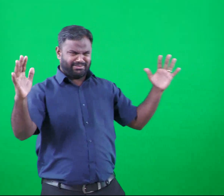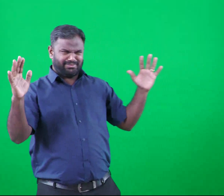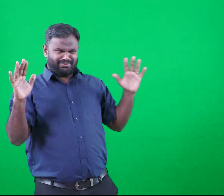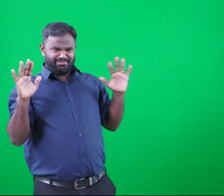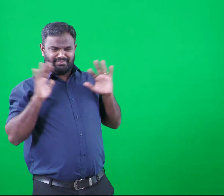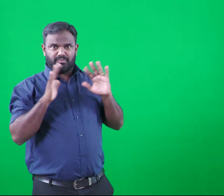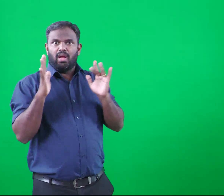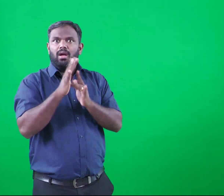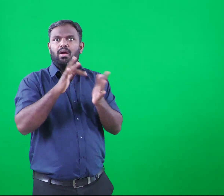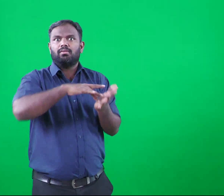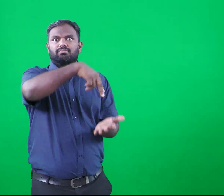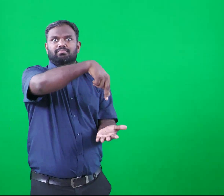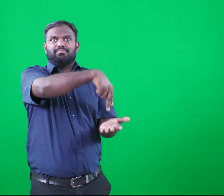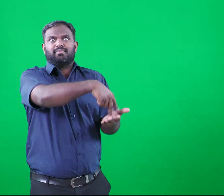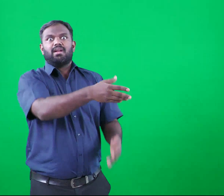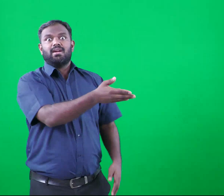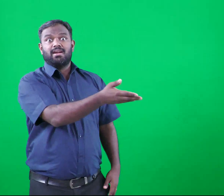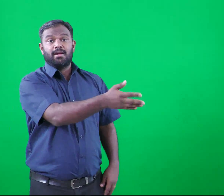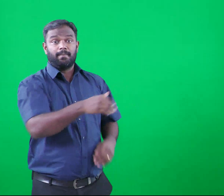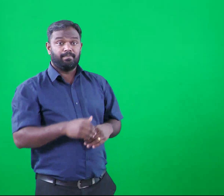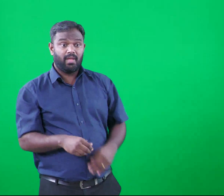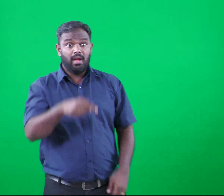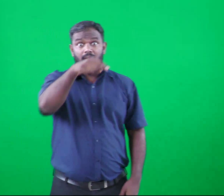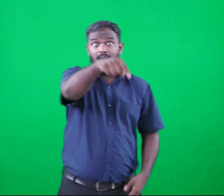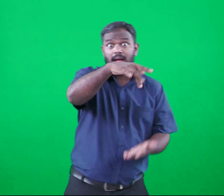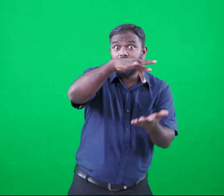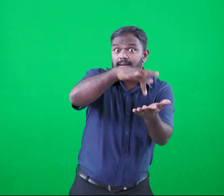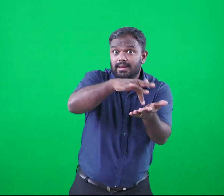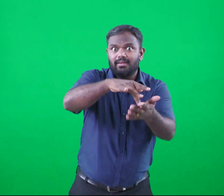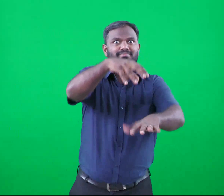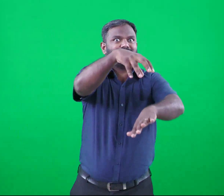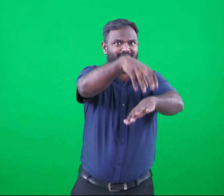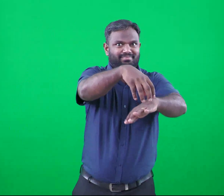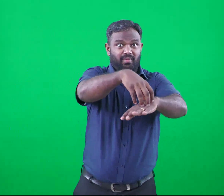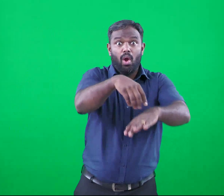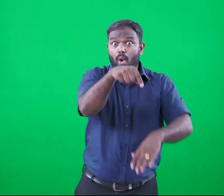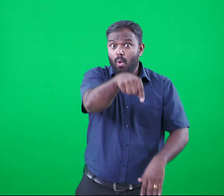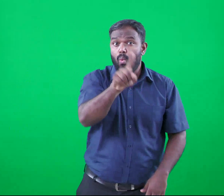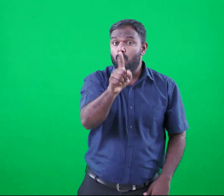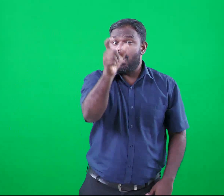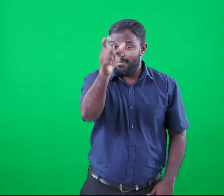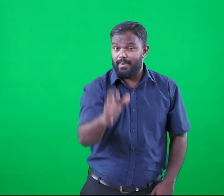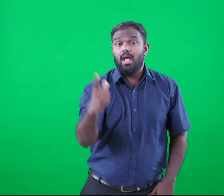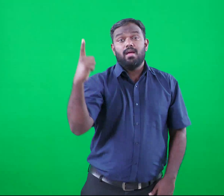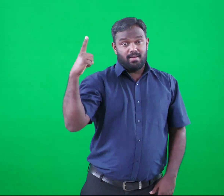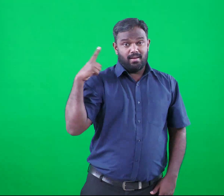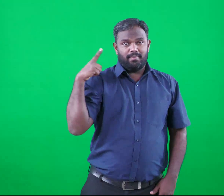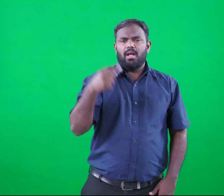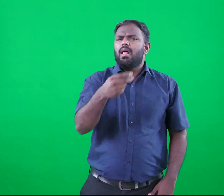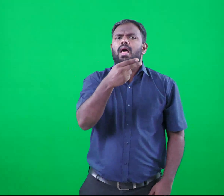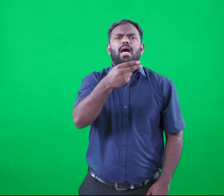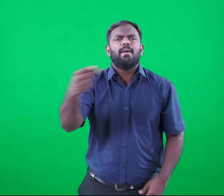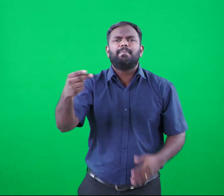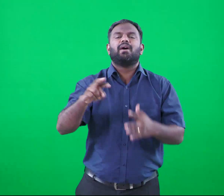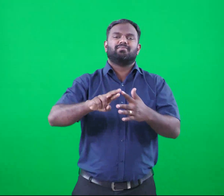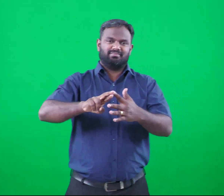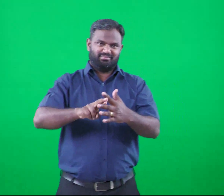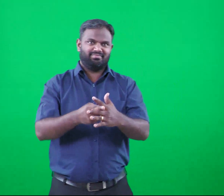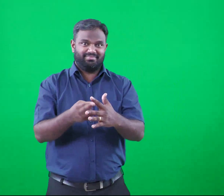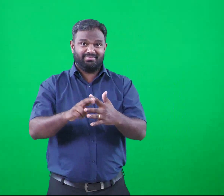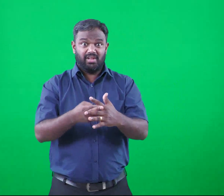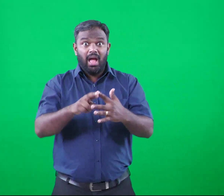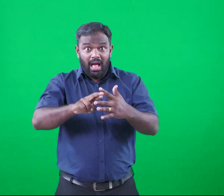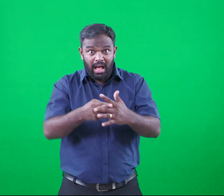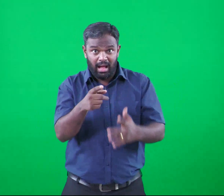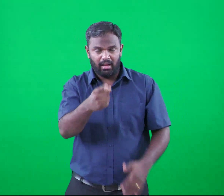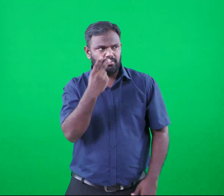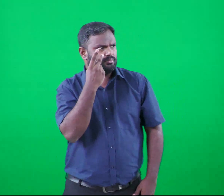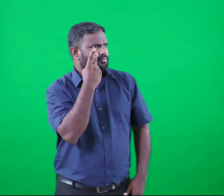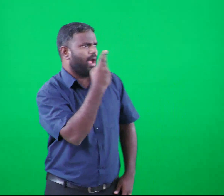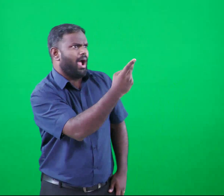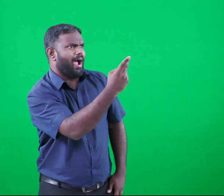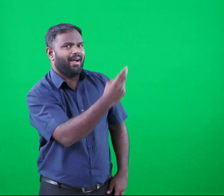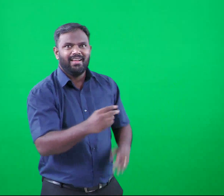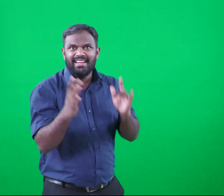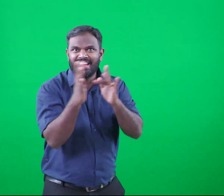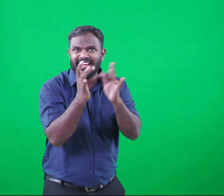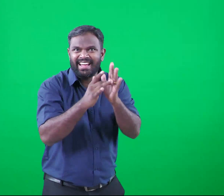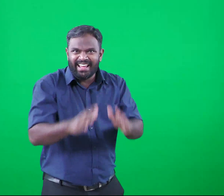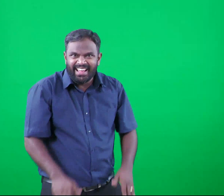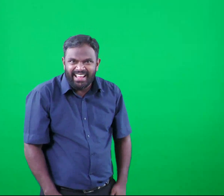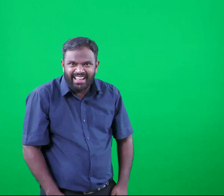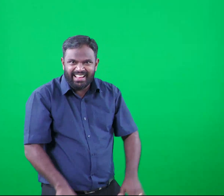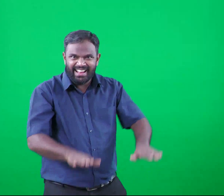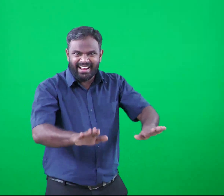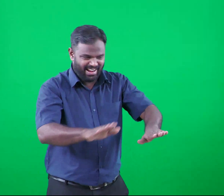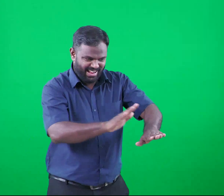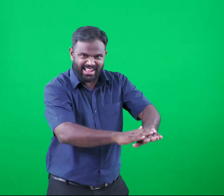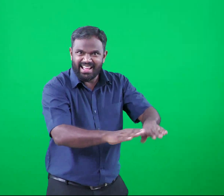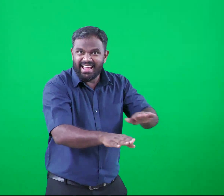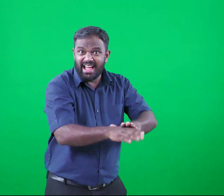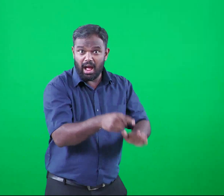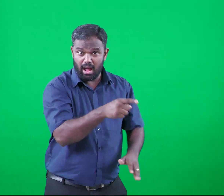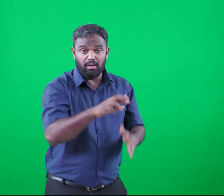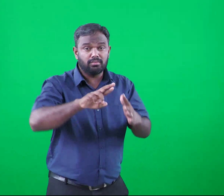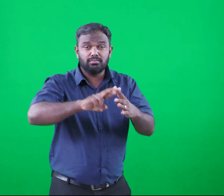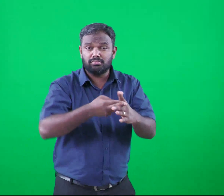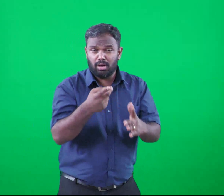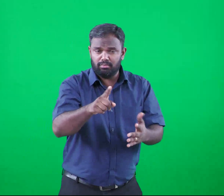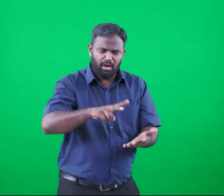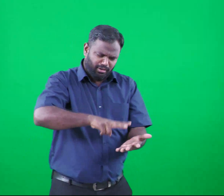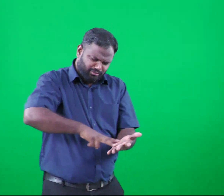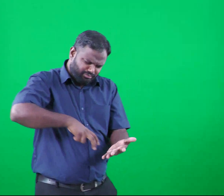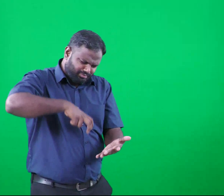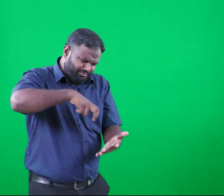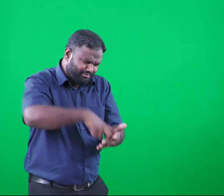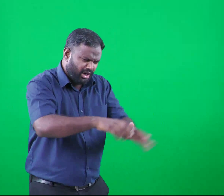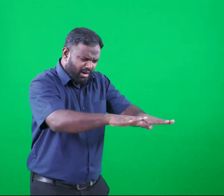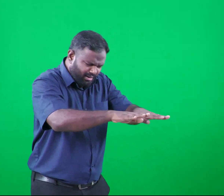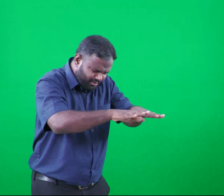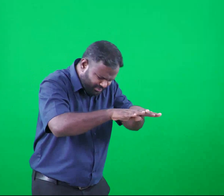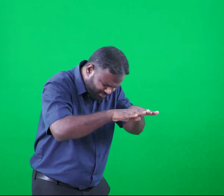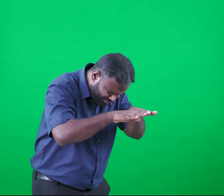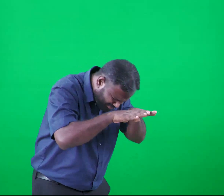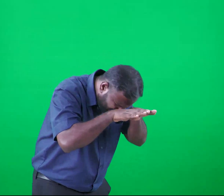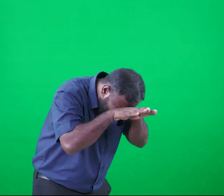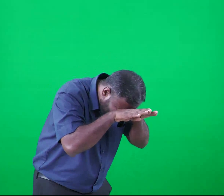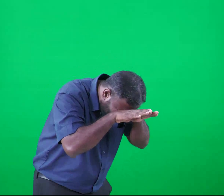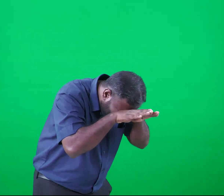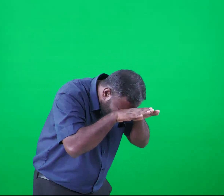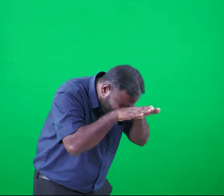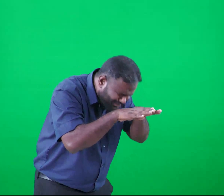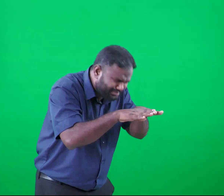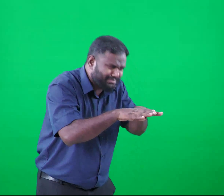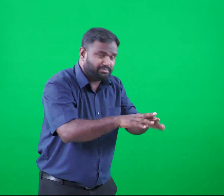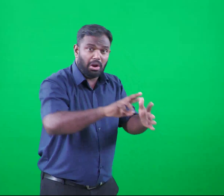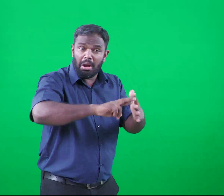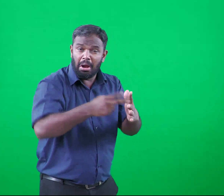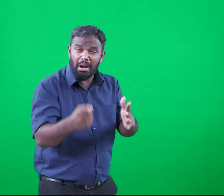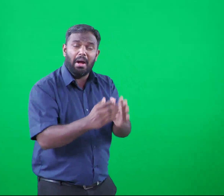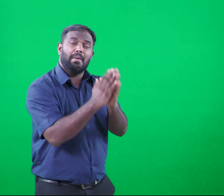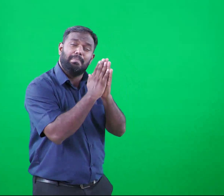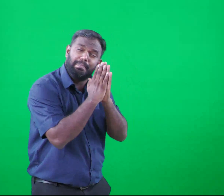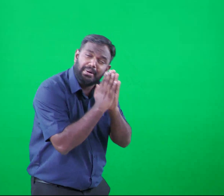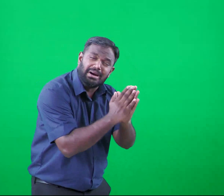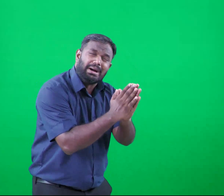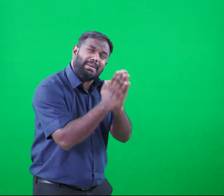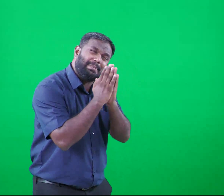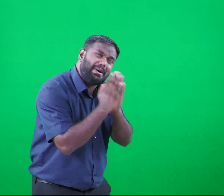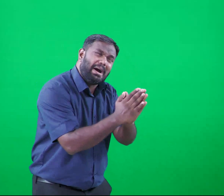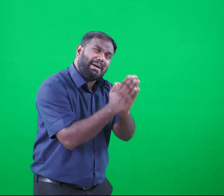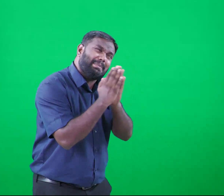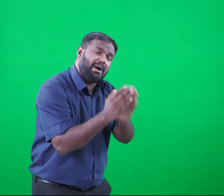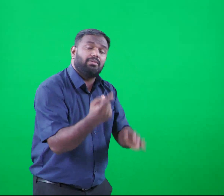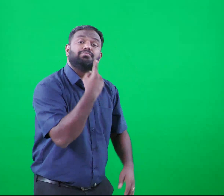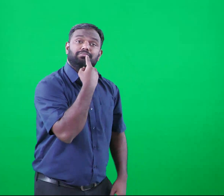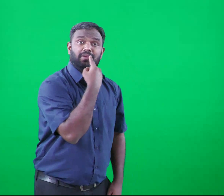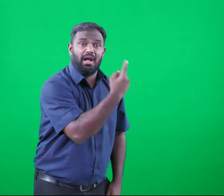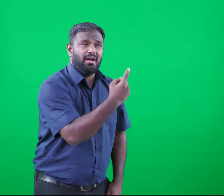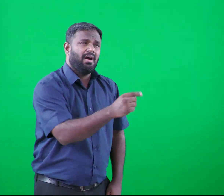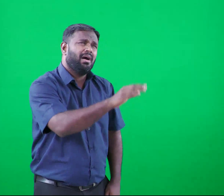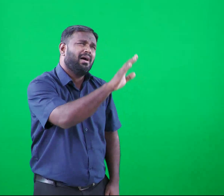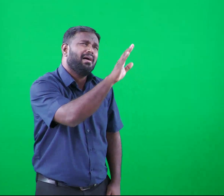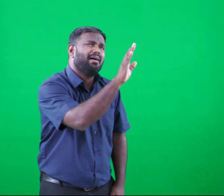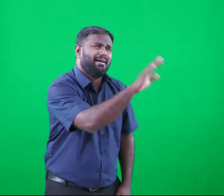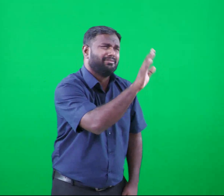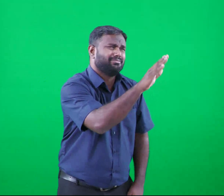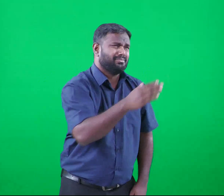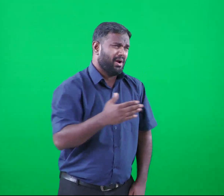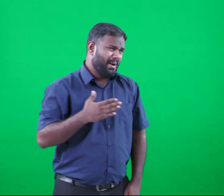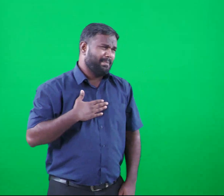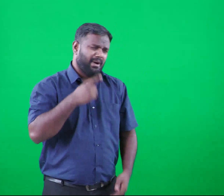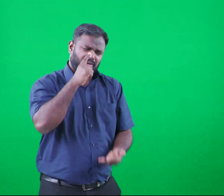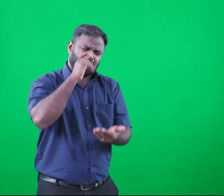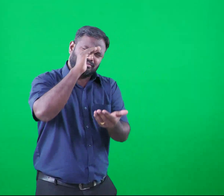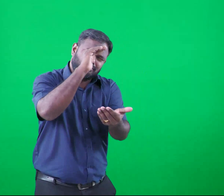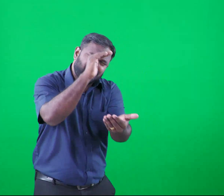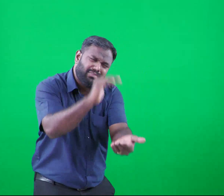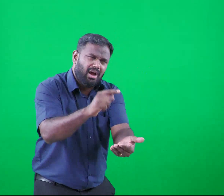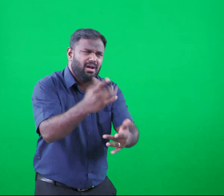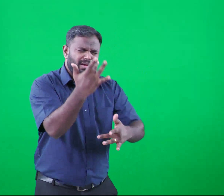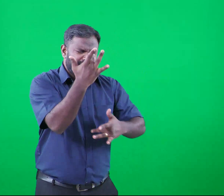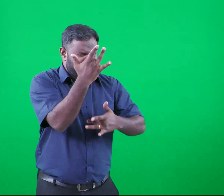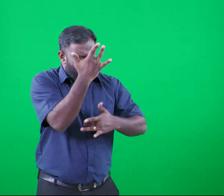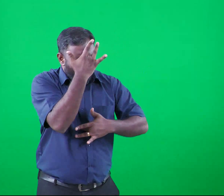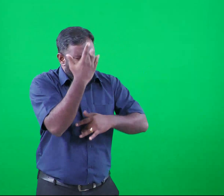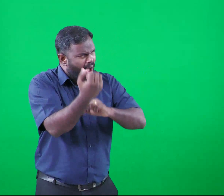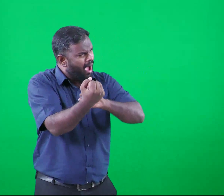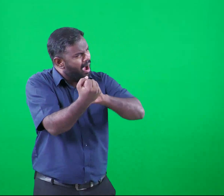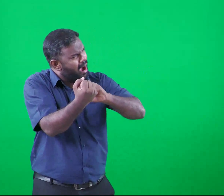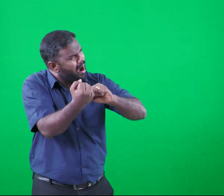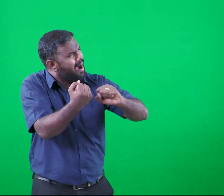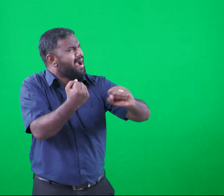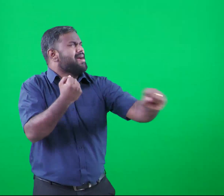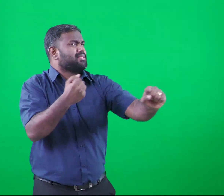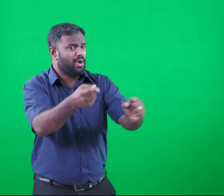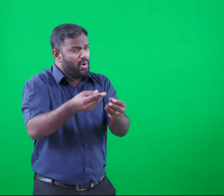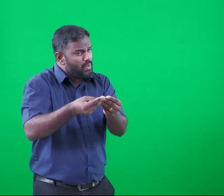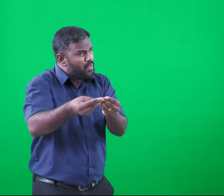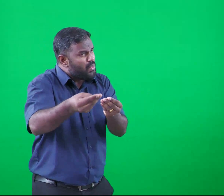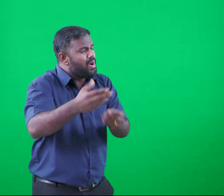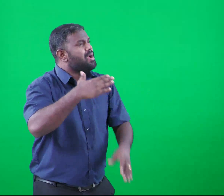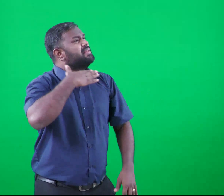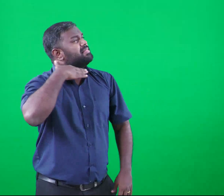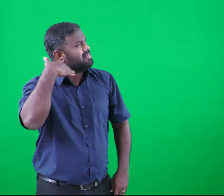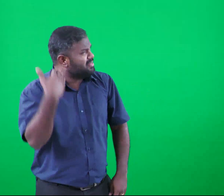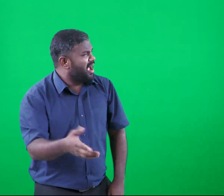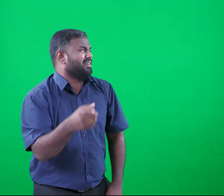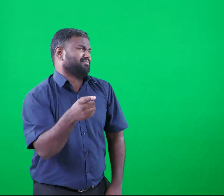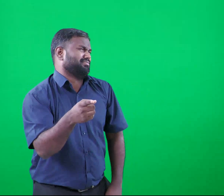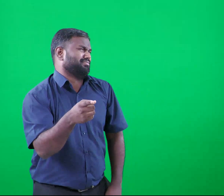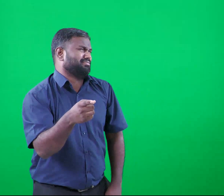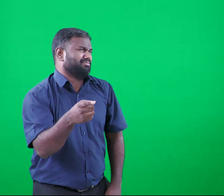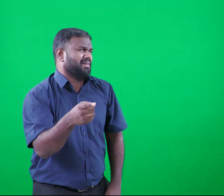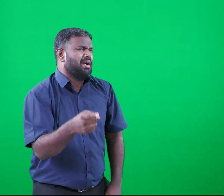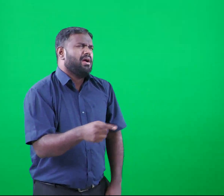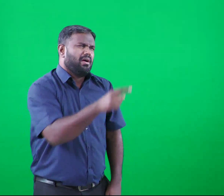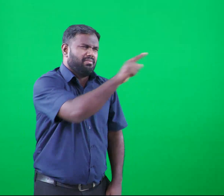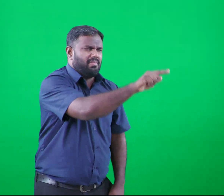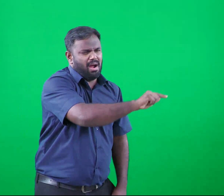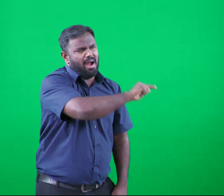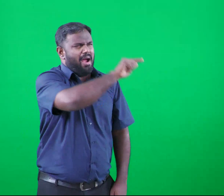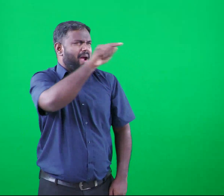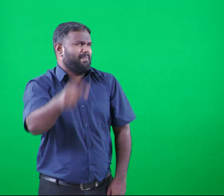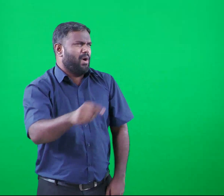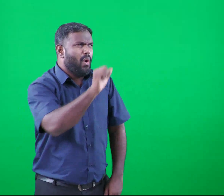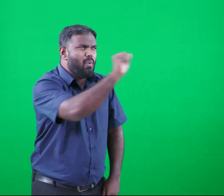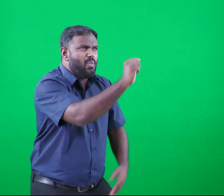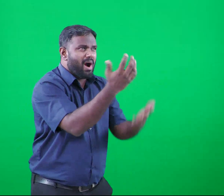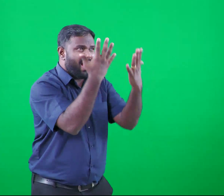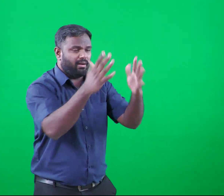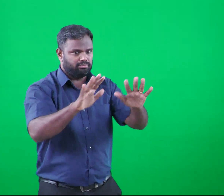A synagogue leader named Jairus arrived, and seeing Jesus, he fell at His feet and pleaded with Him urgently, "My little daughter is near death.